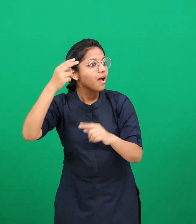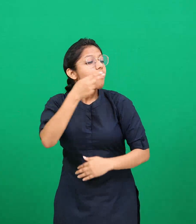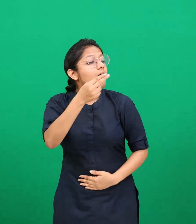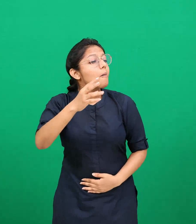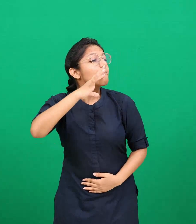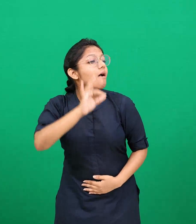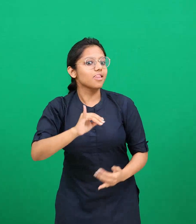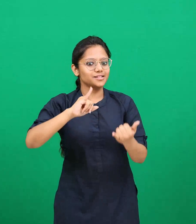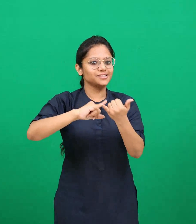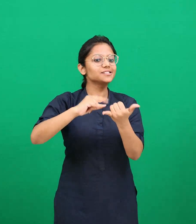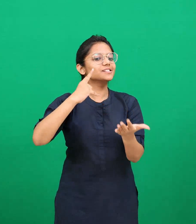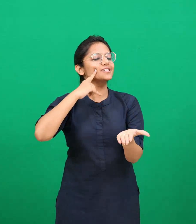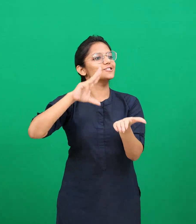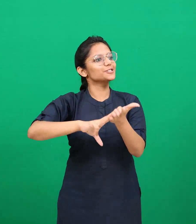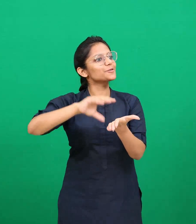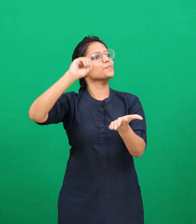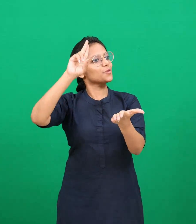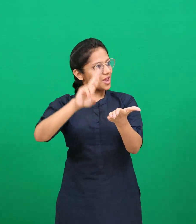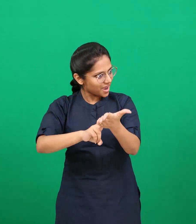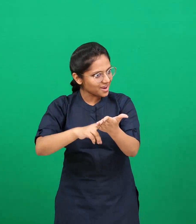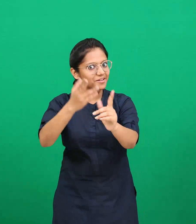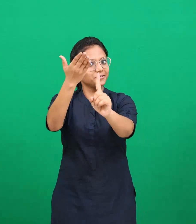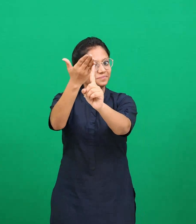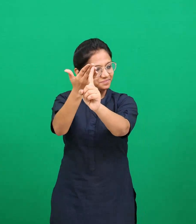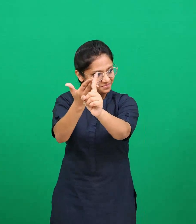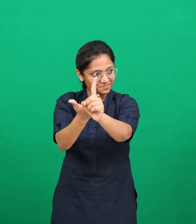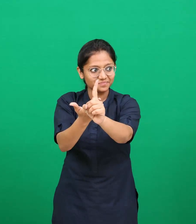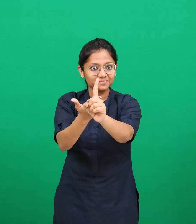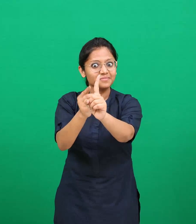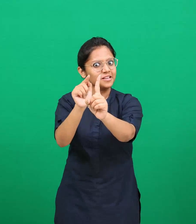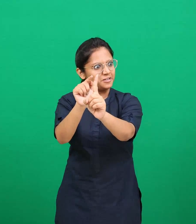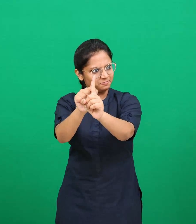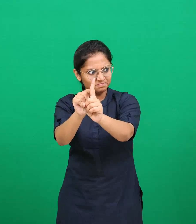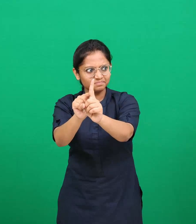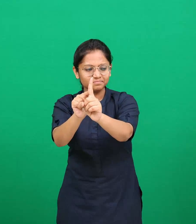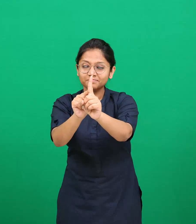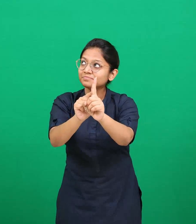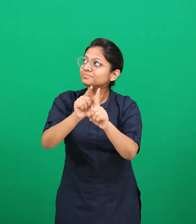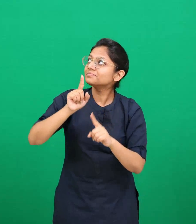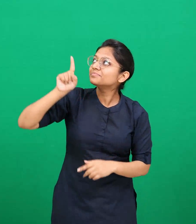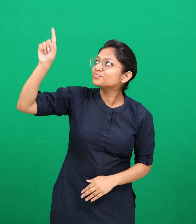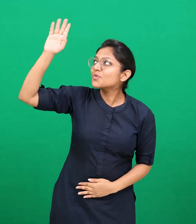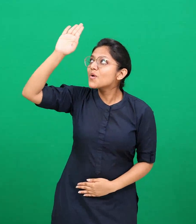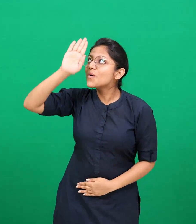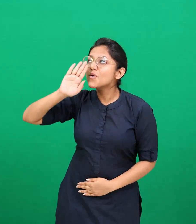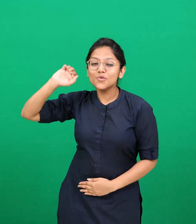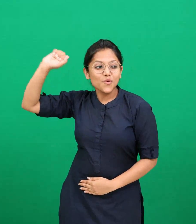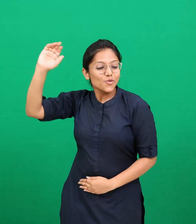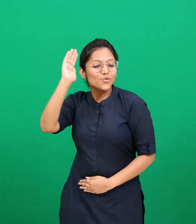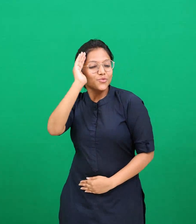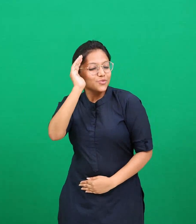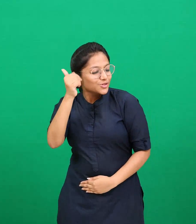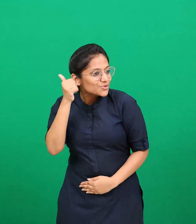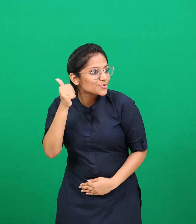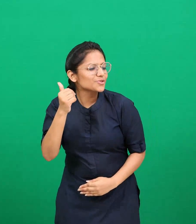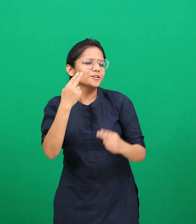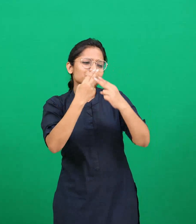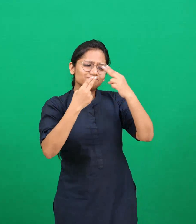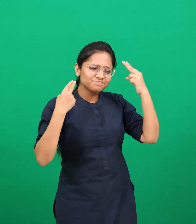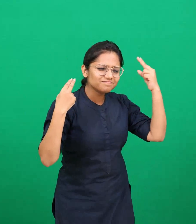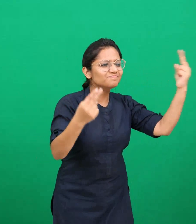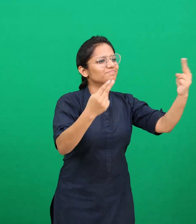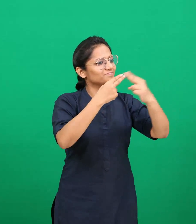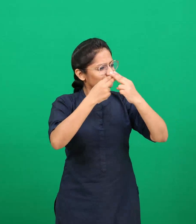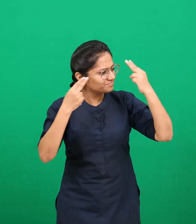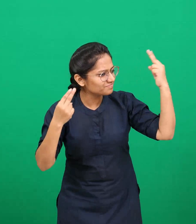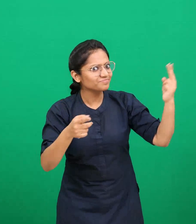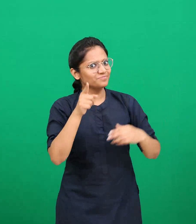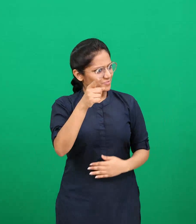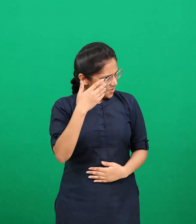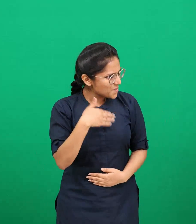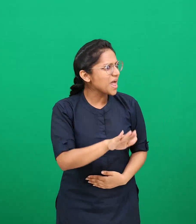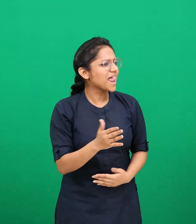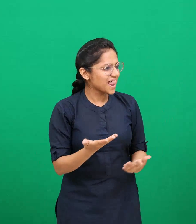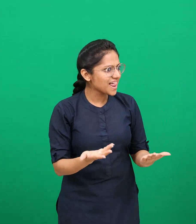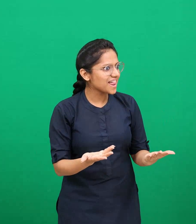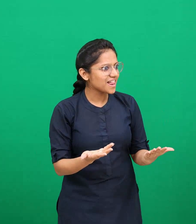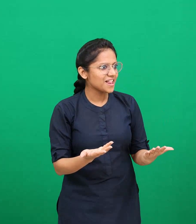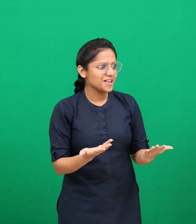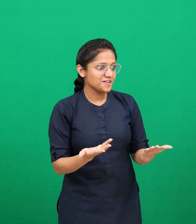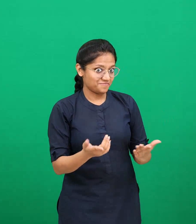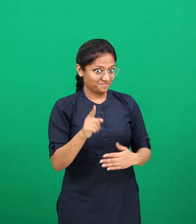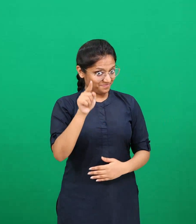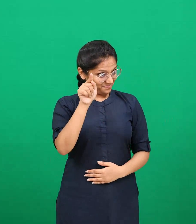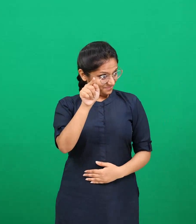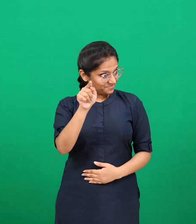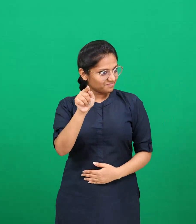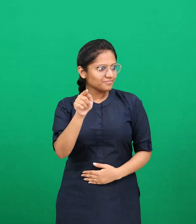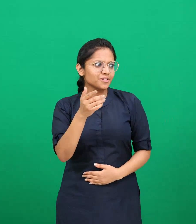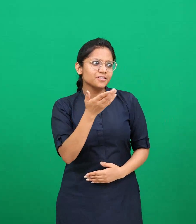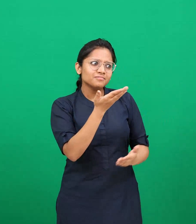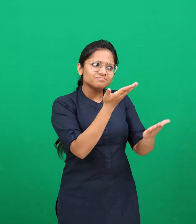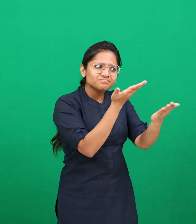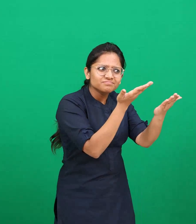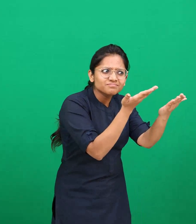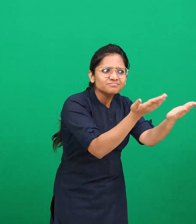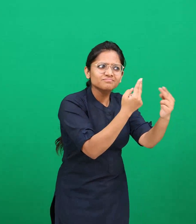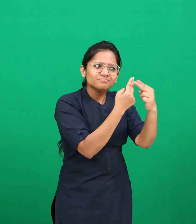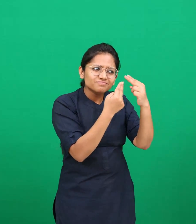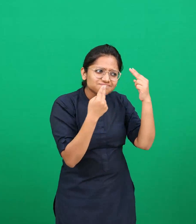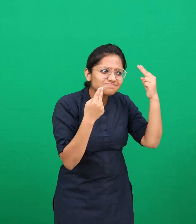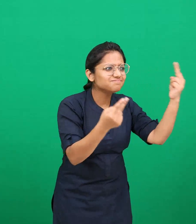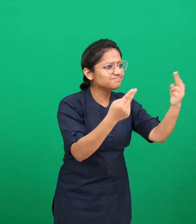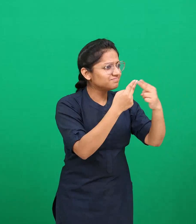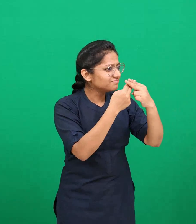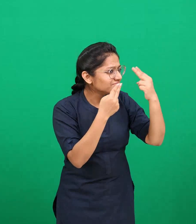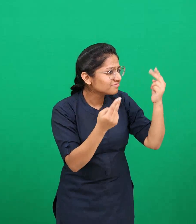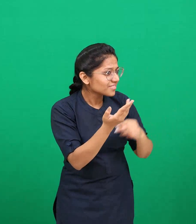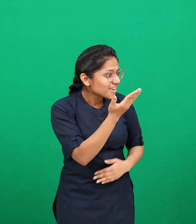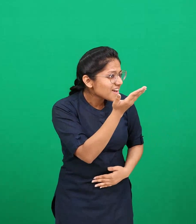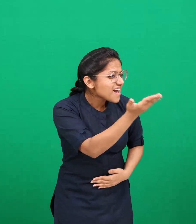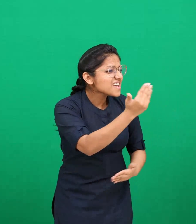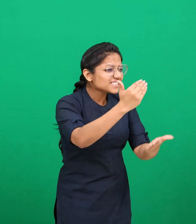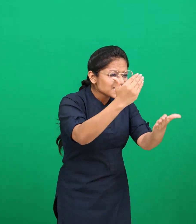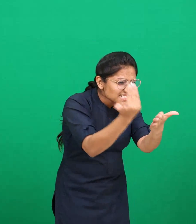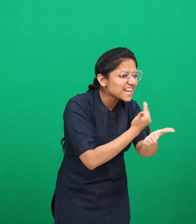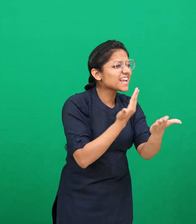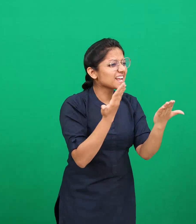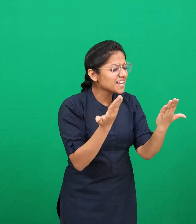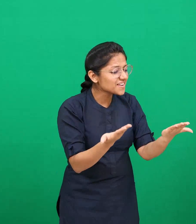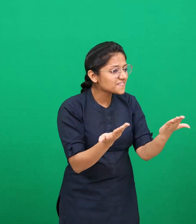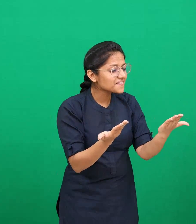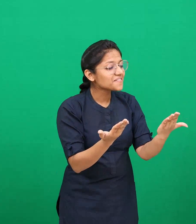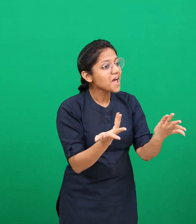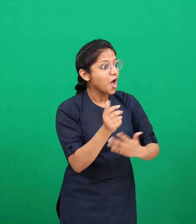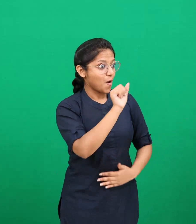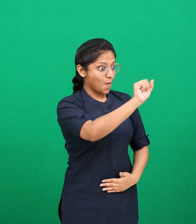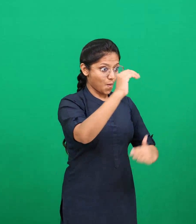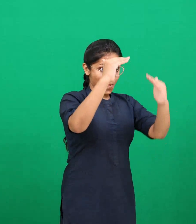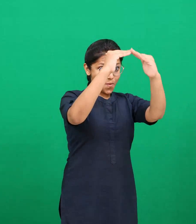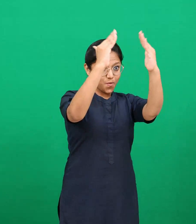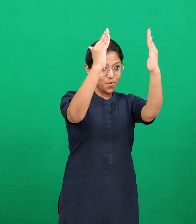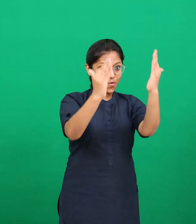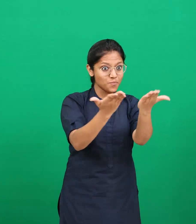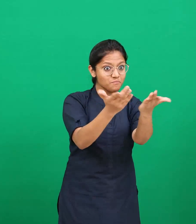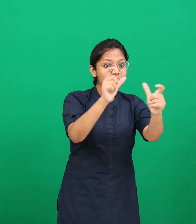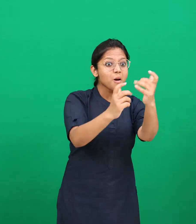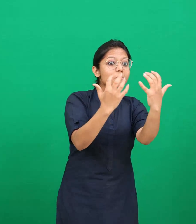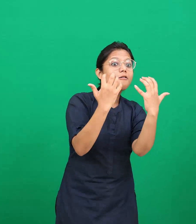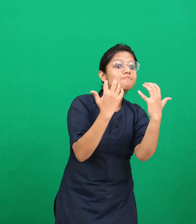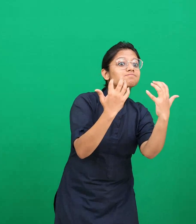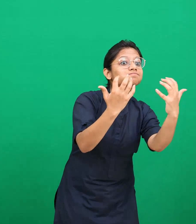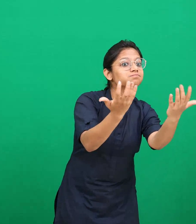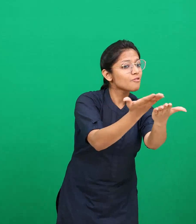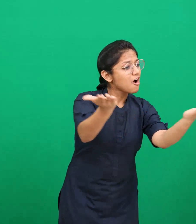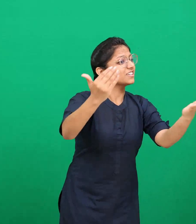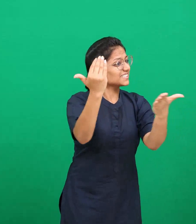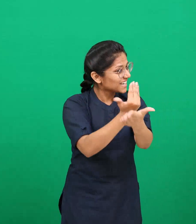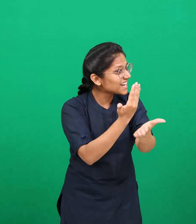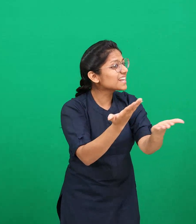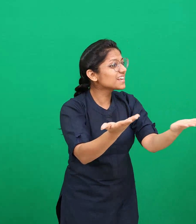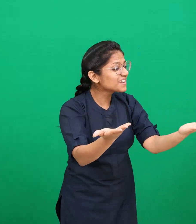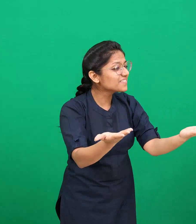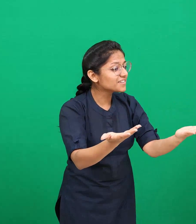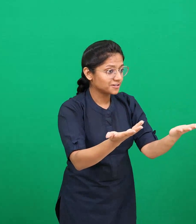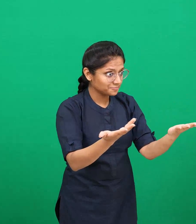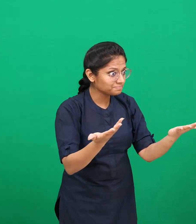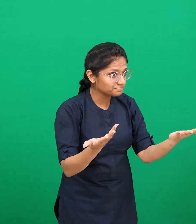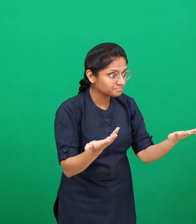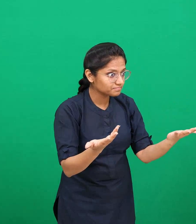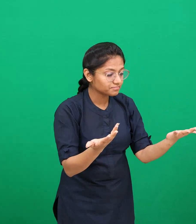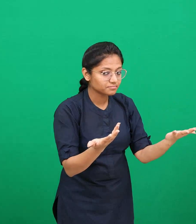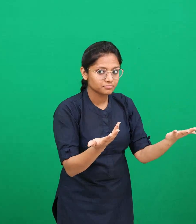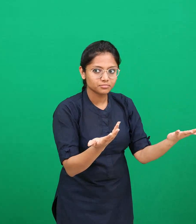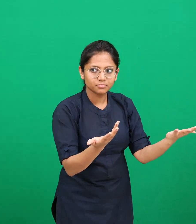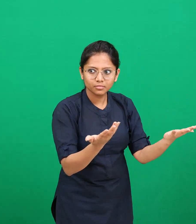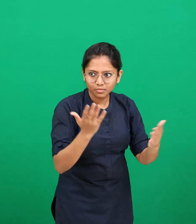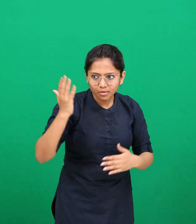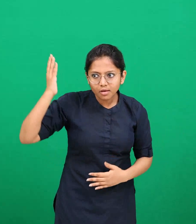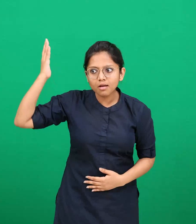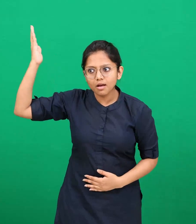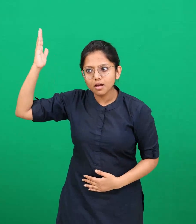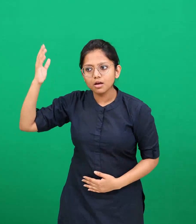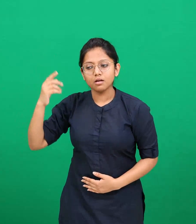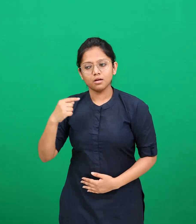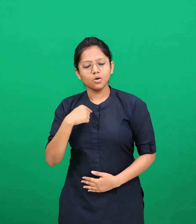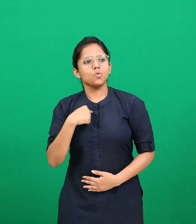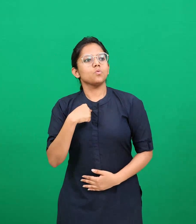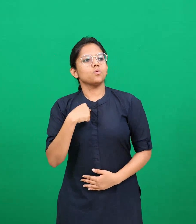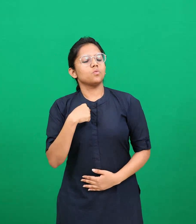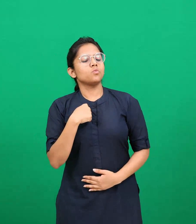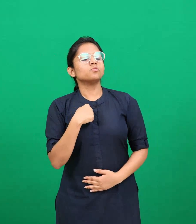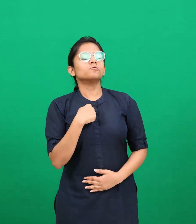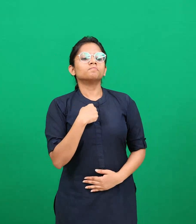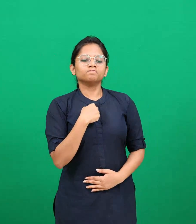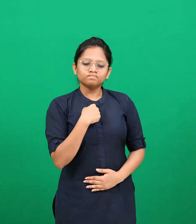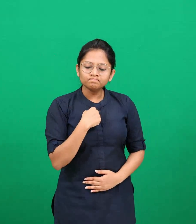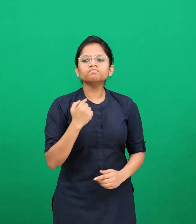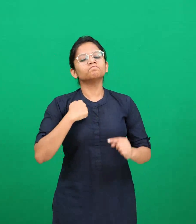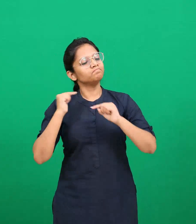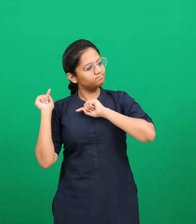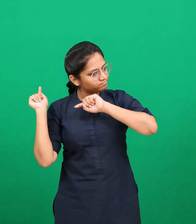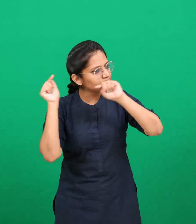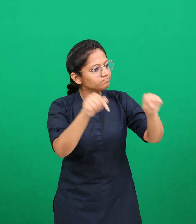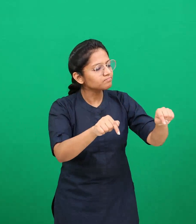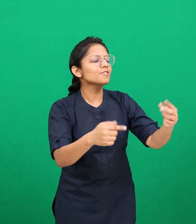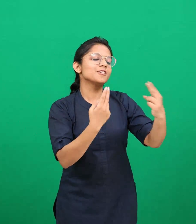He will convey to you a message by which you and all your household will be saved.'